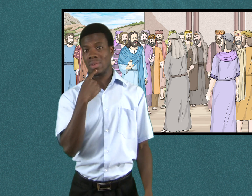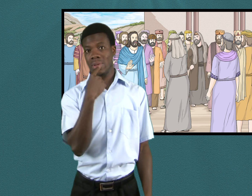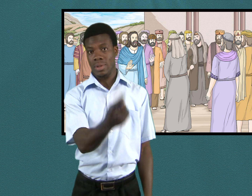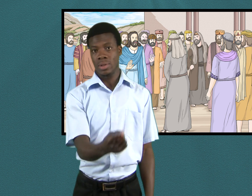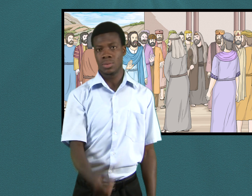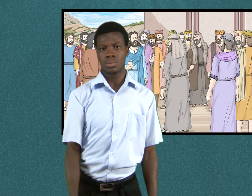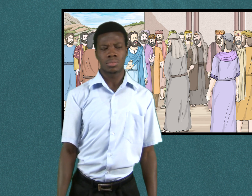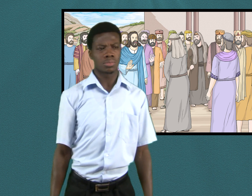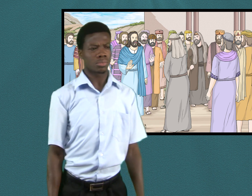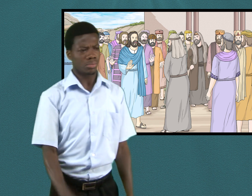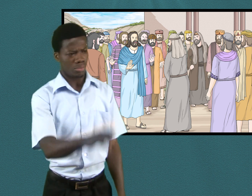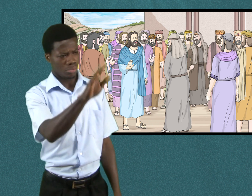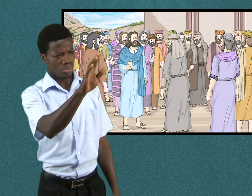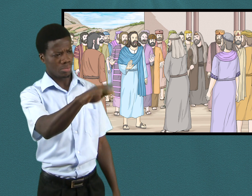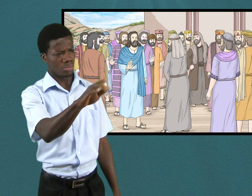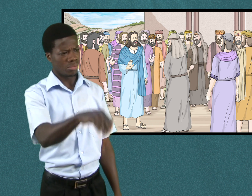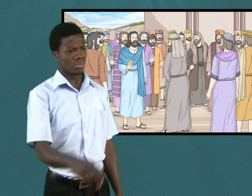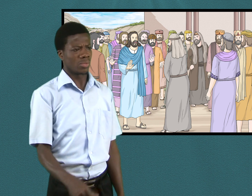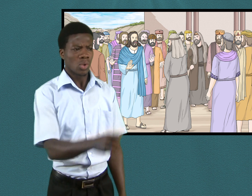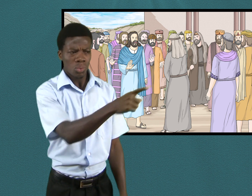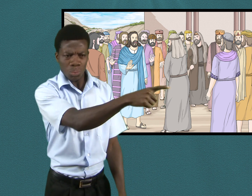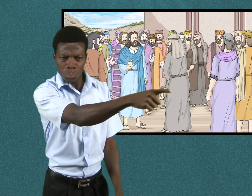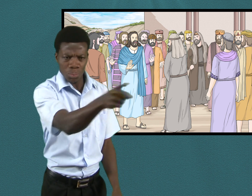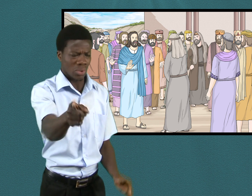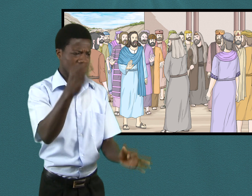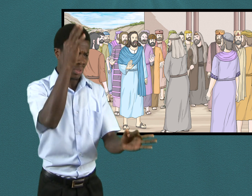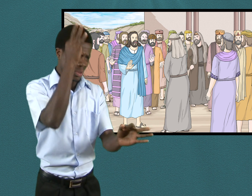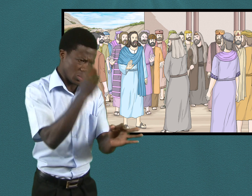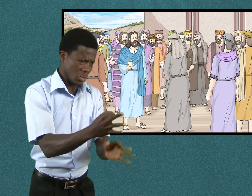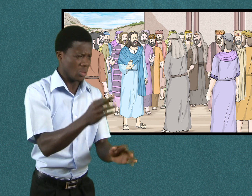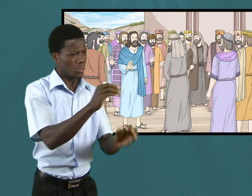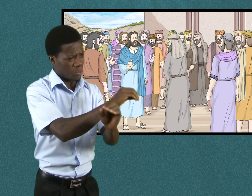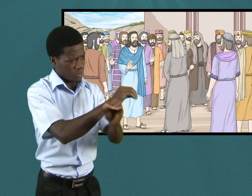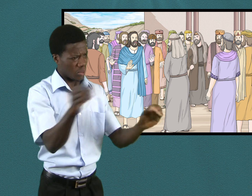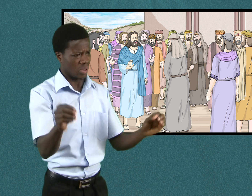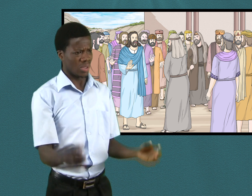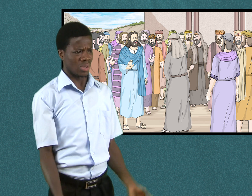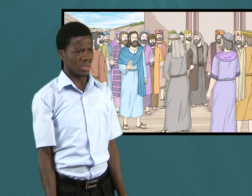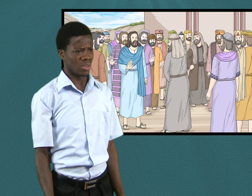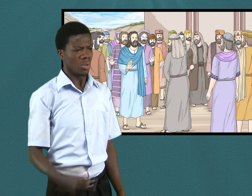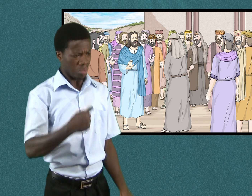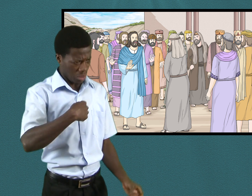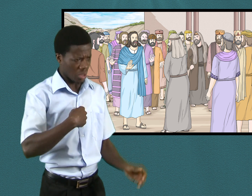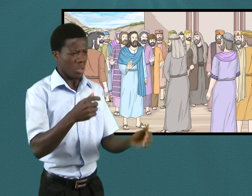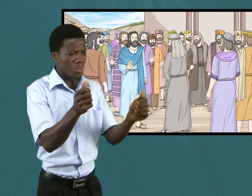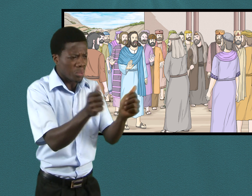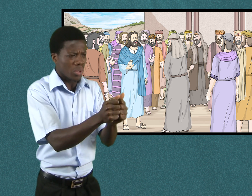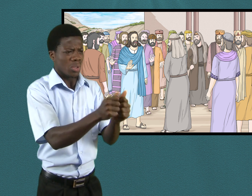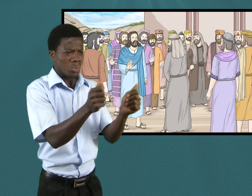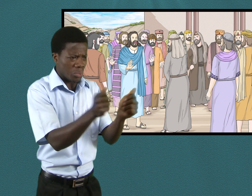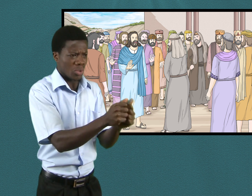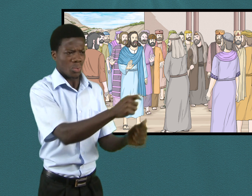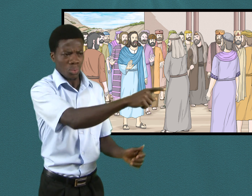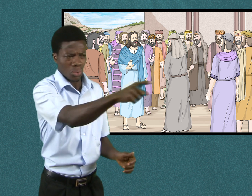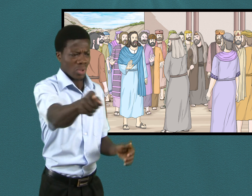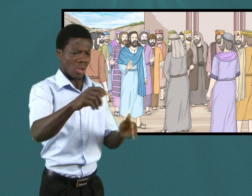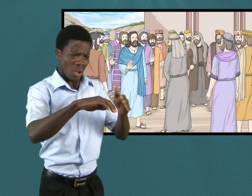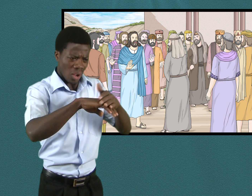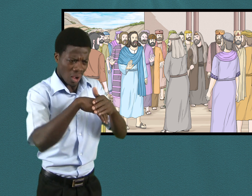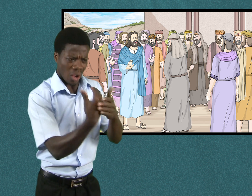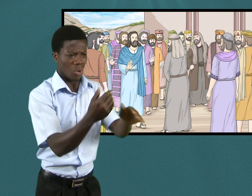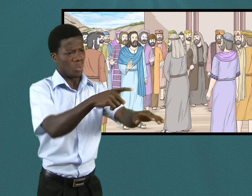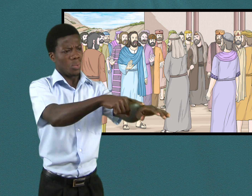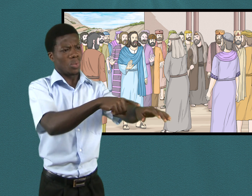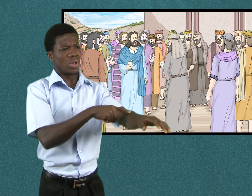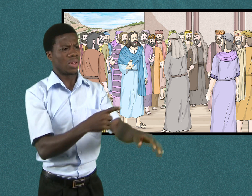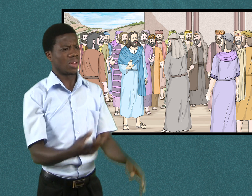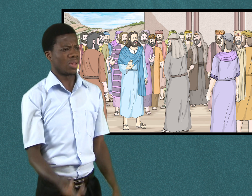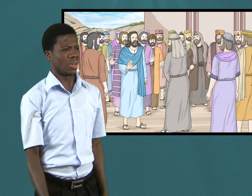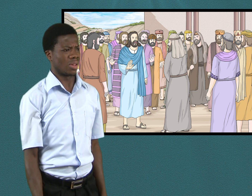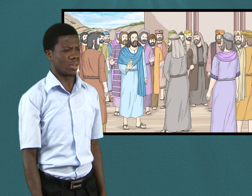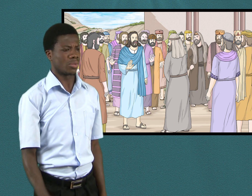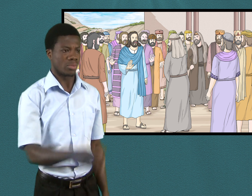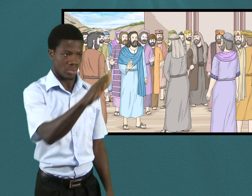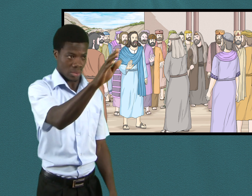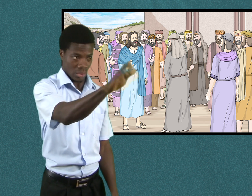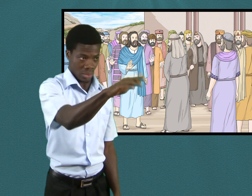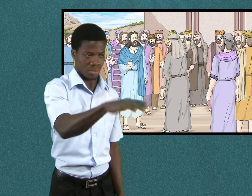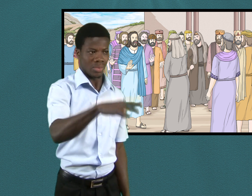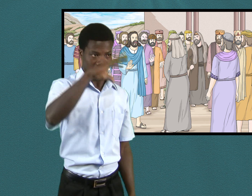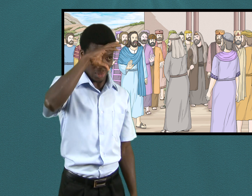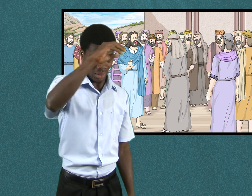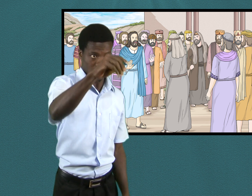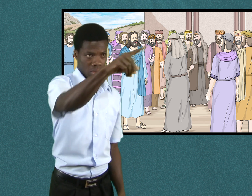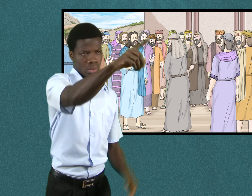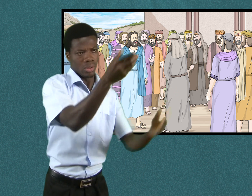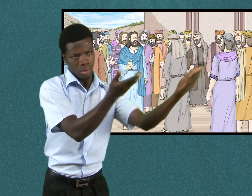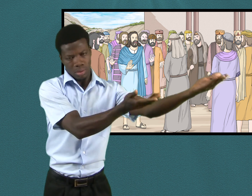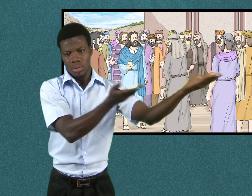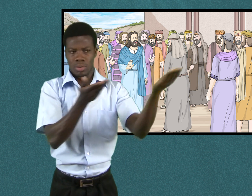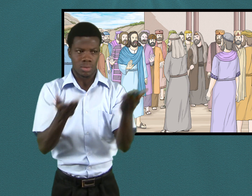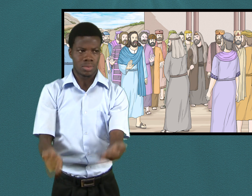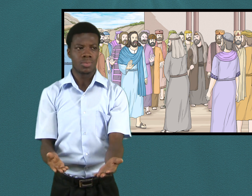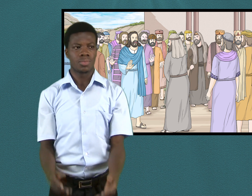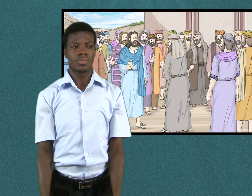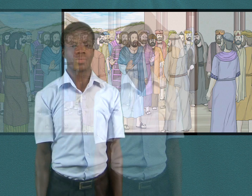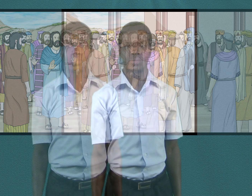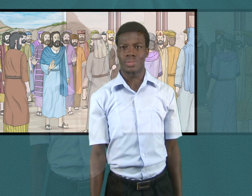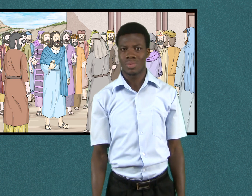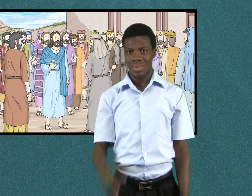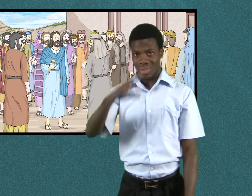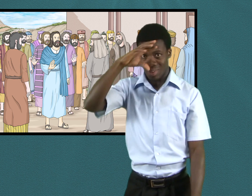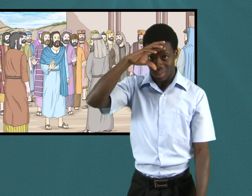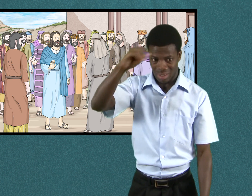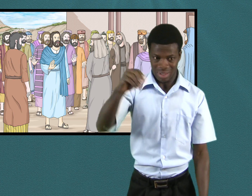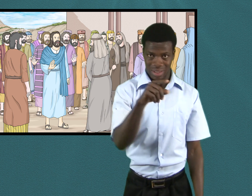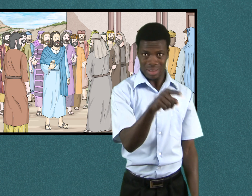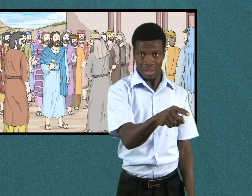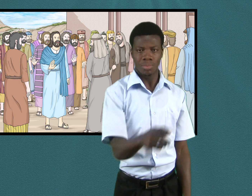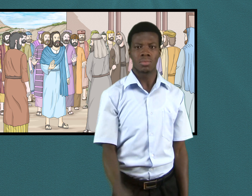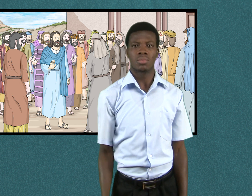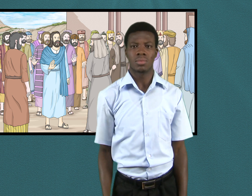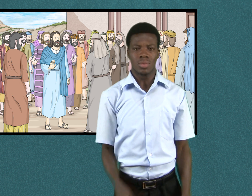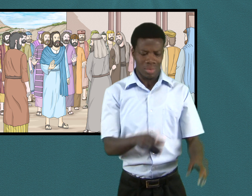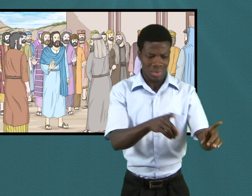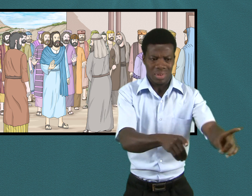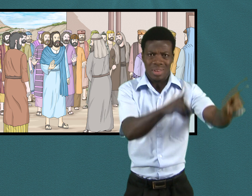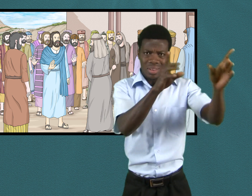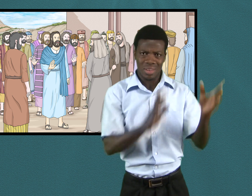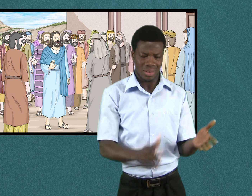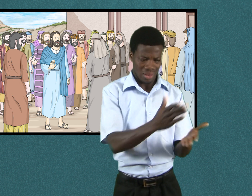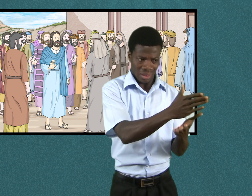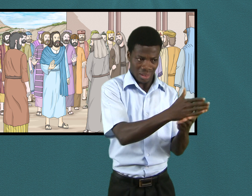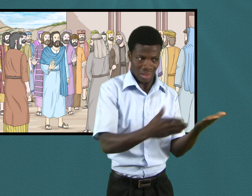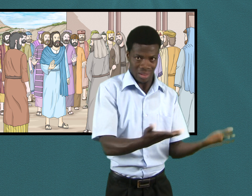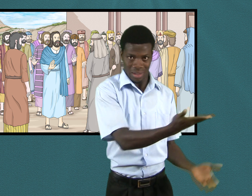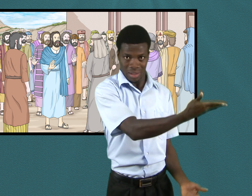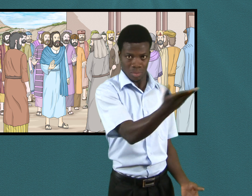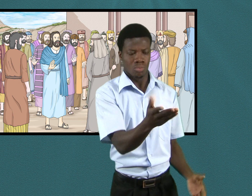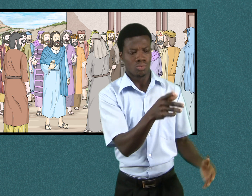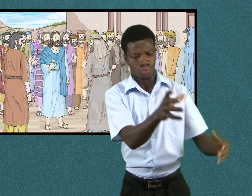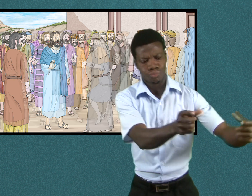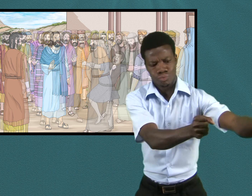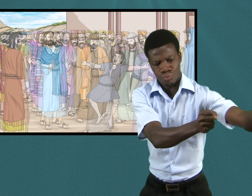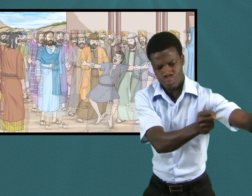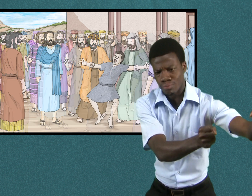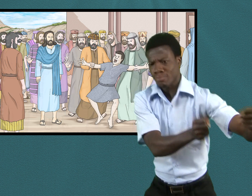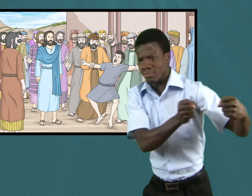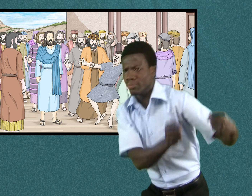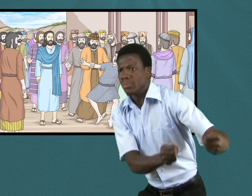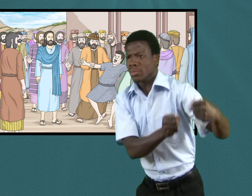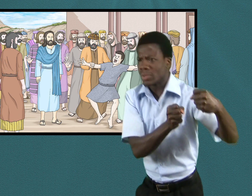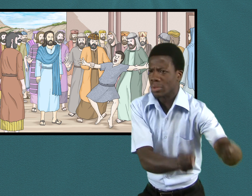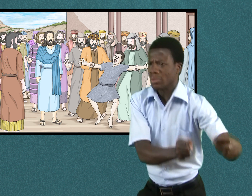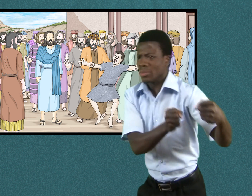“How long must I remain with you? How long must I put up with you? Bring the boy to Me.”